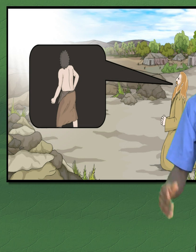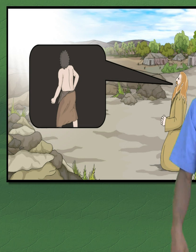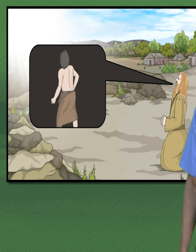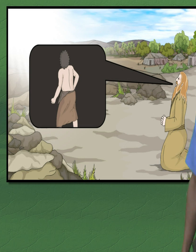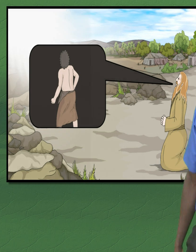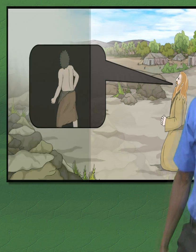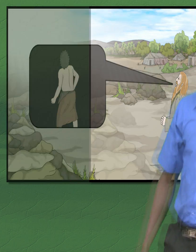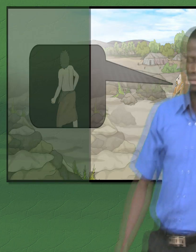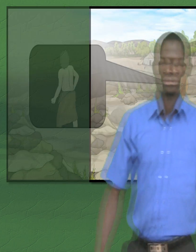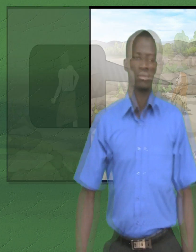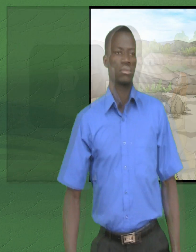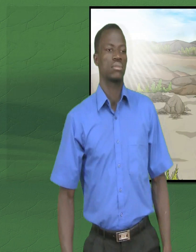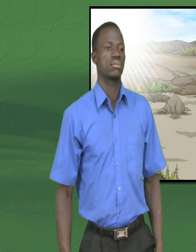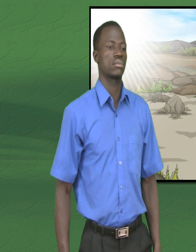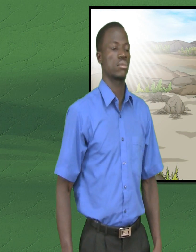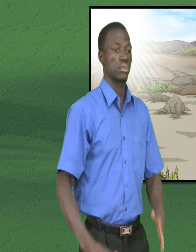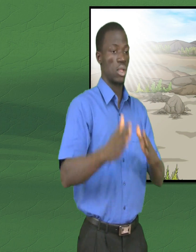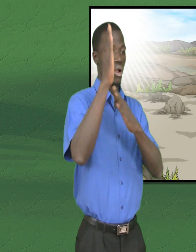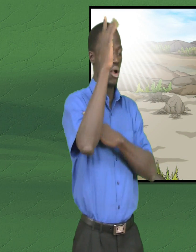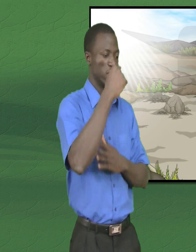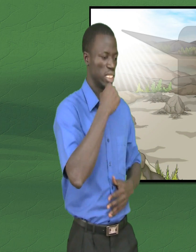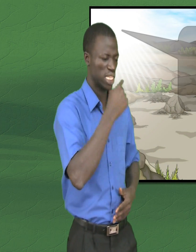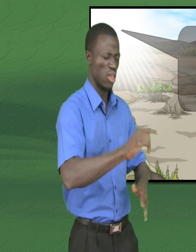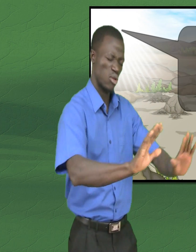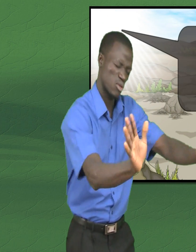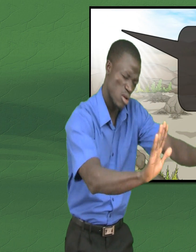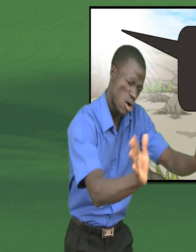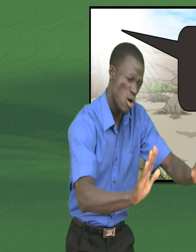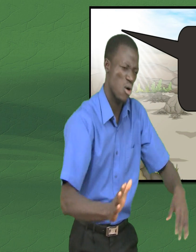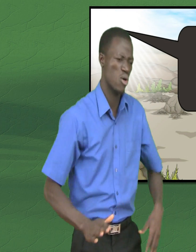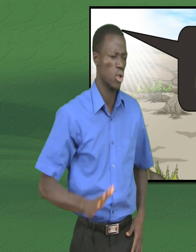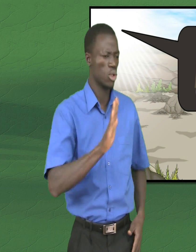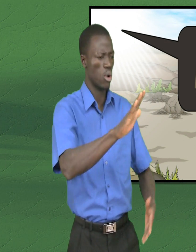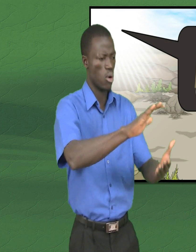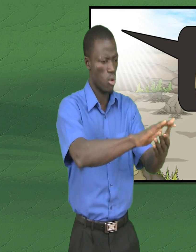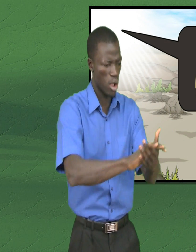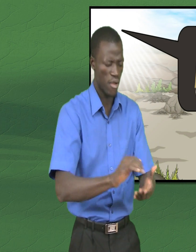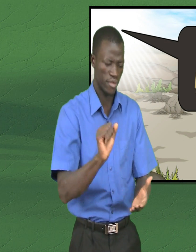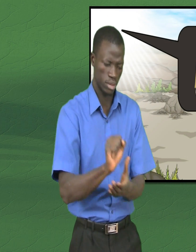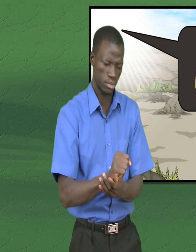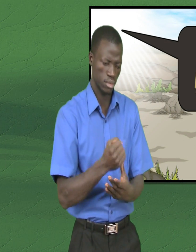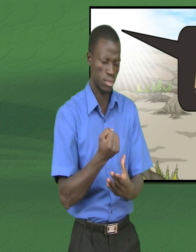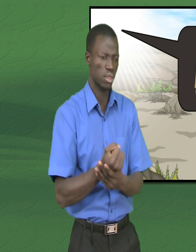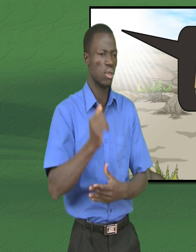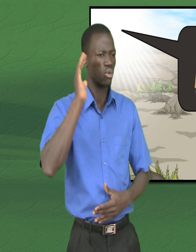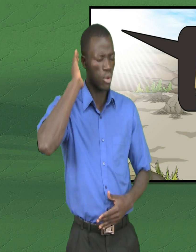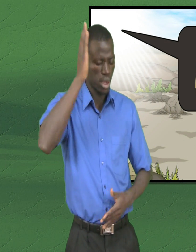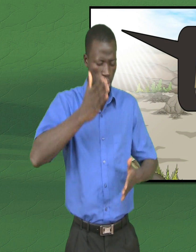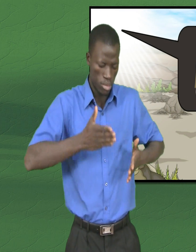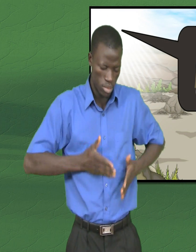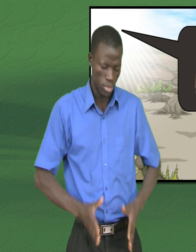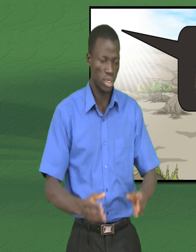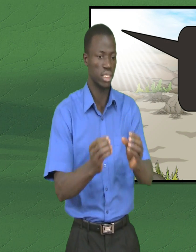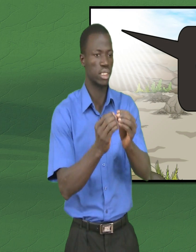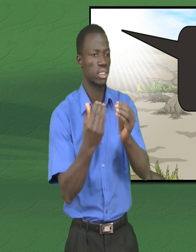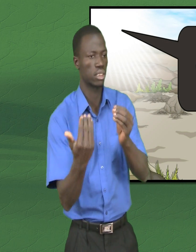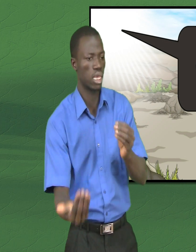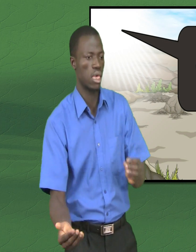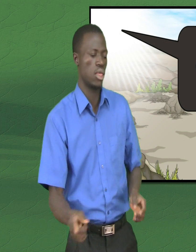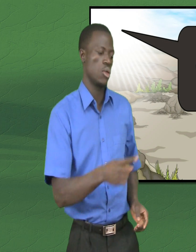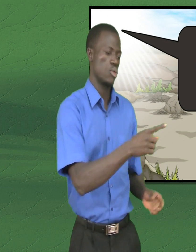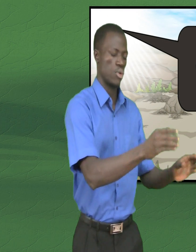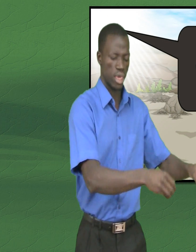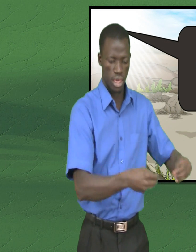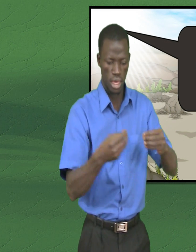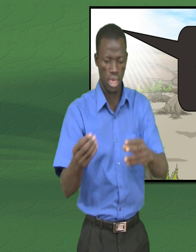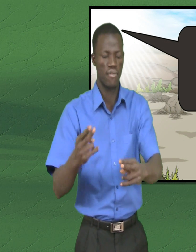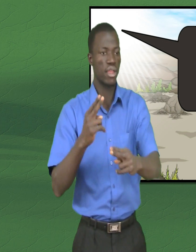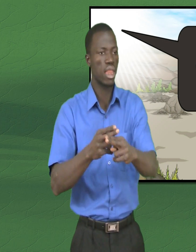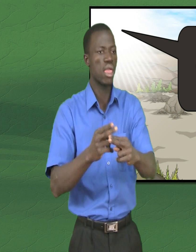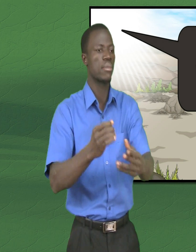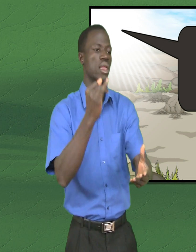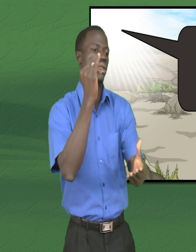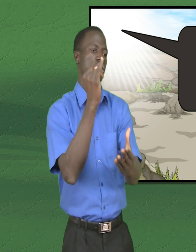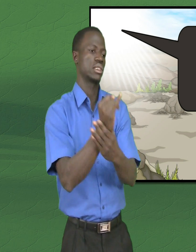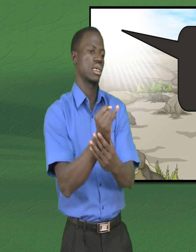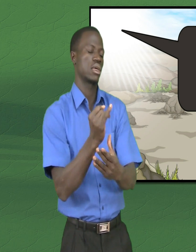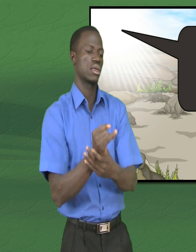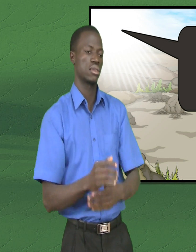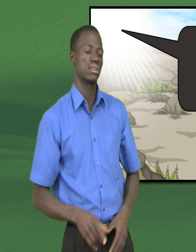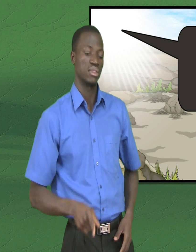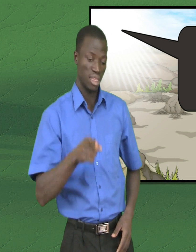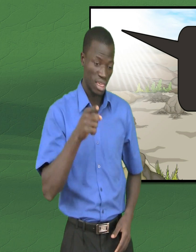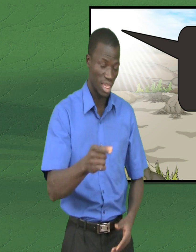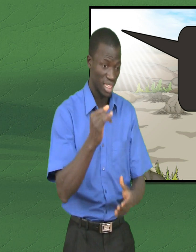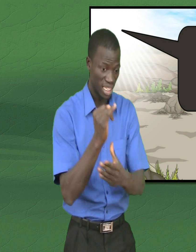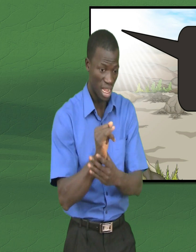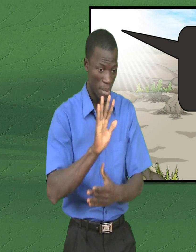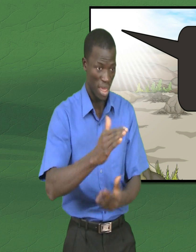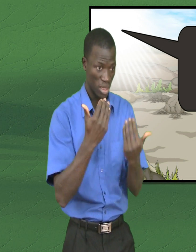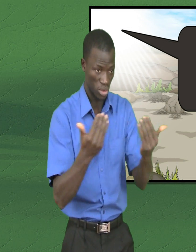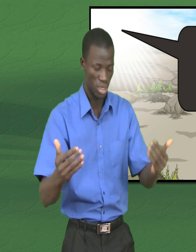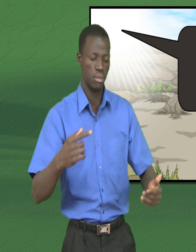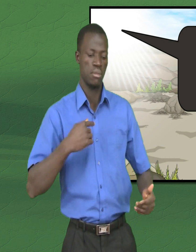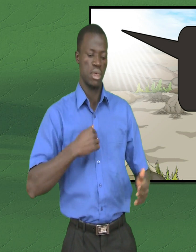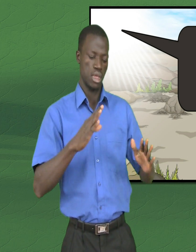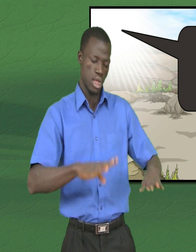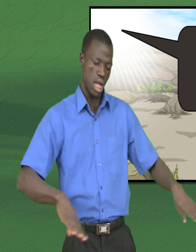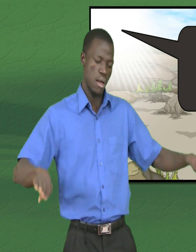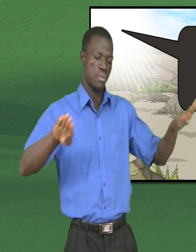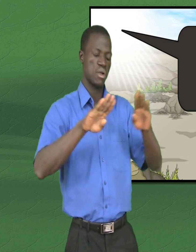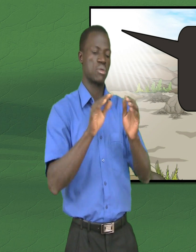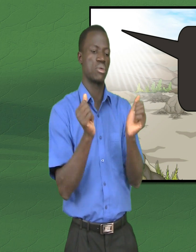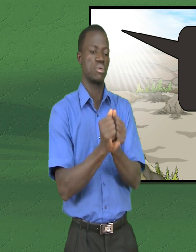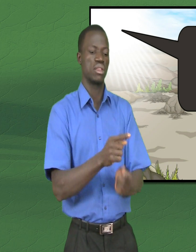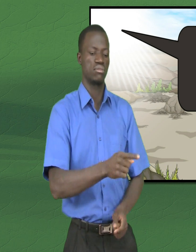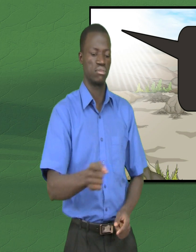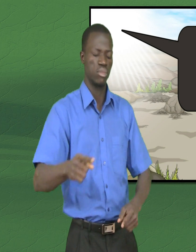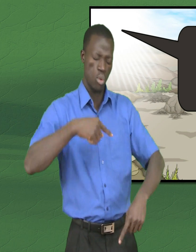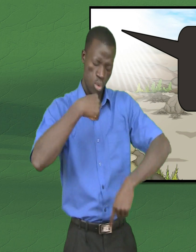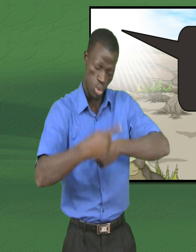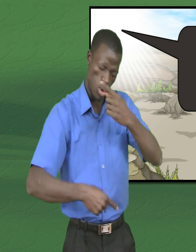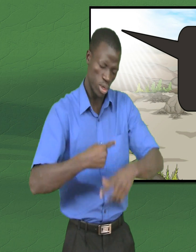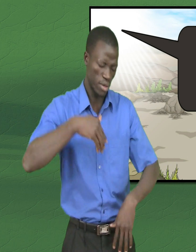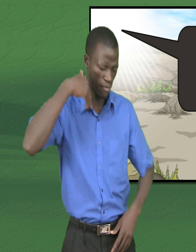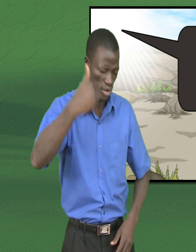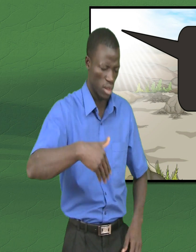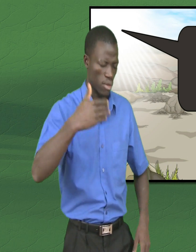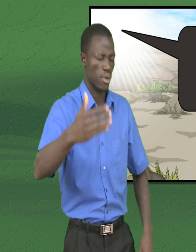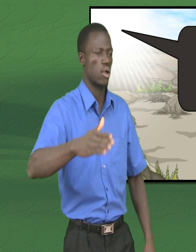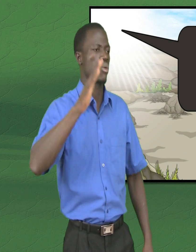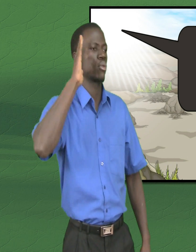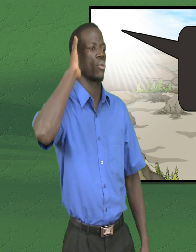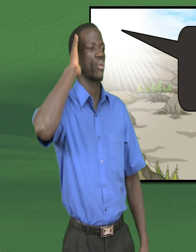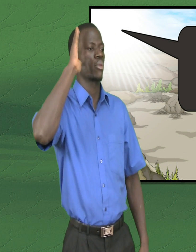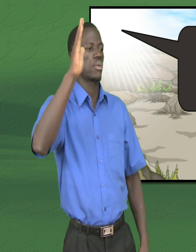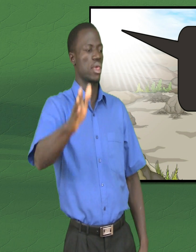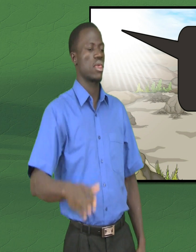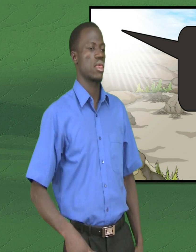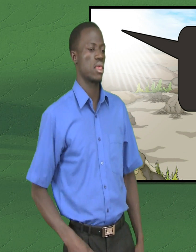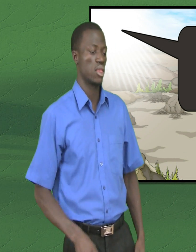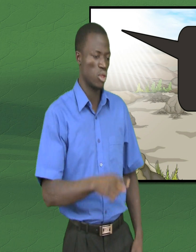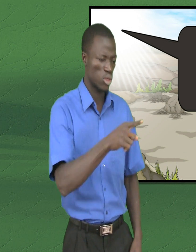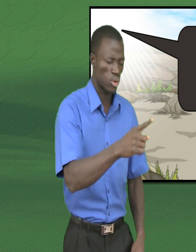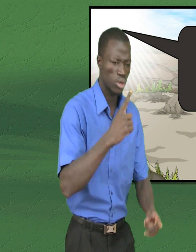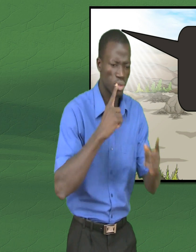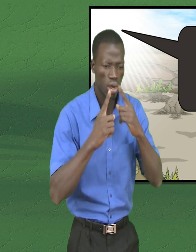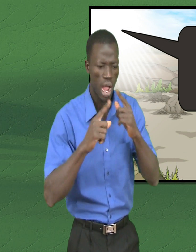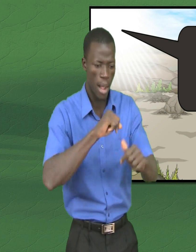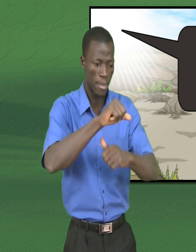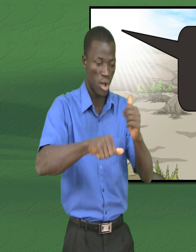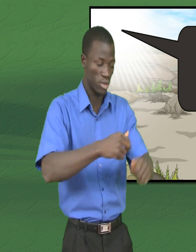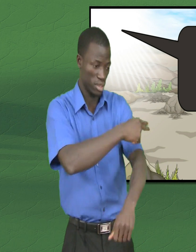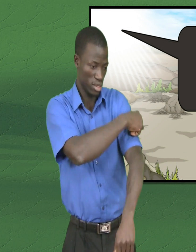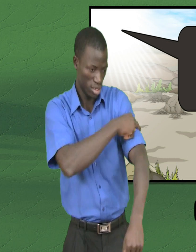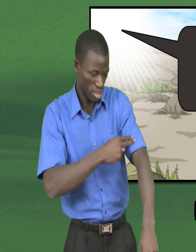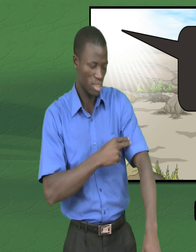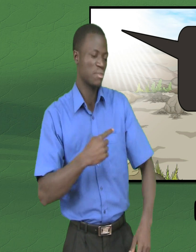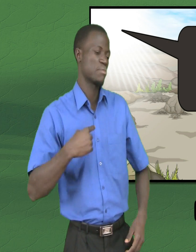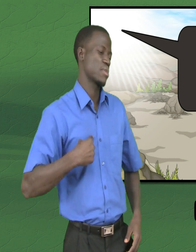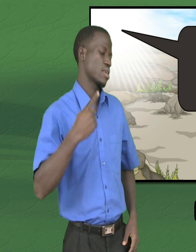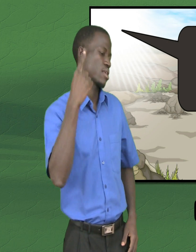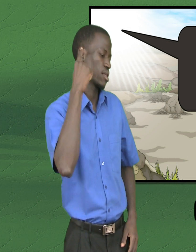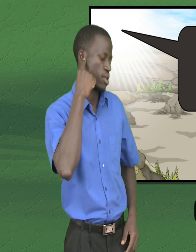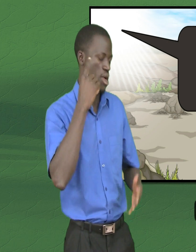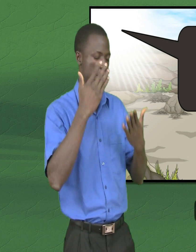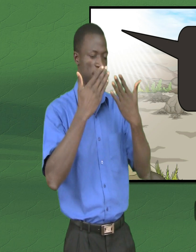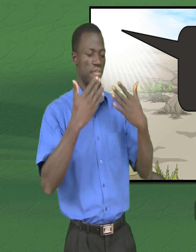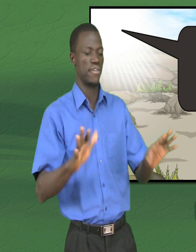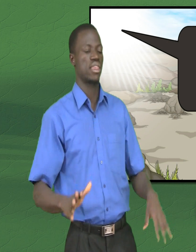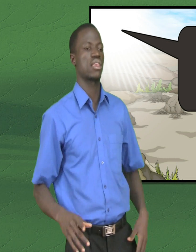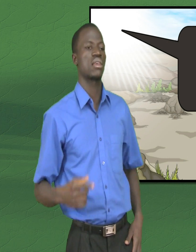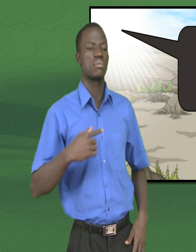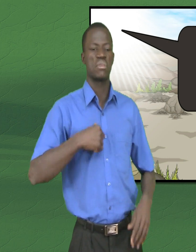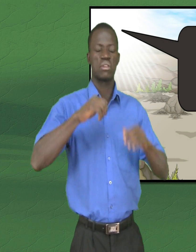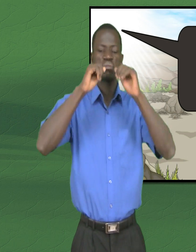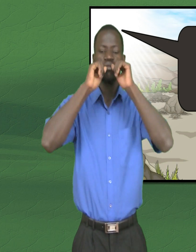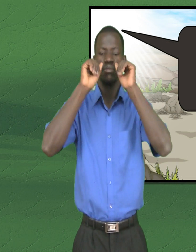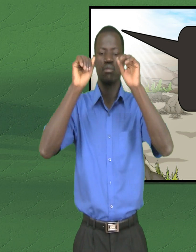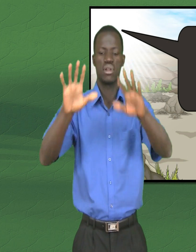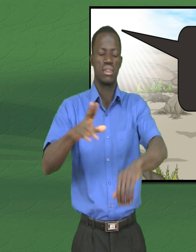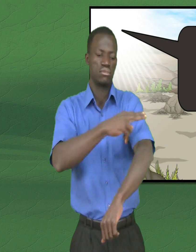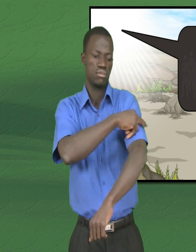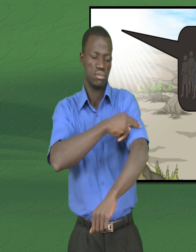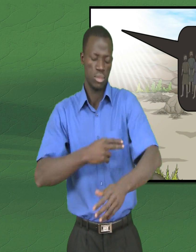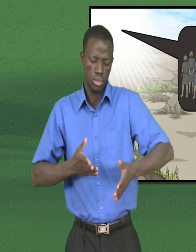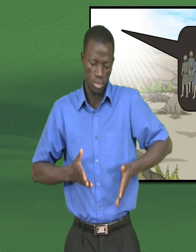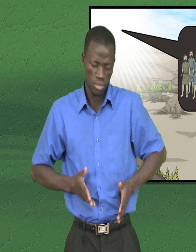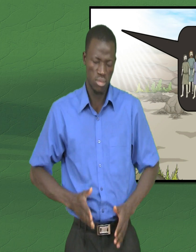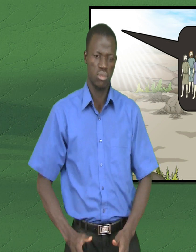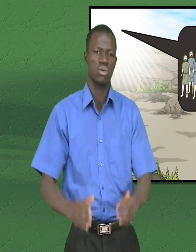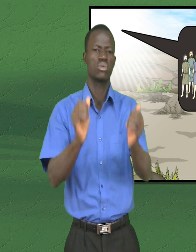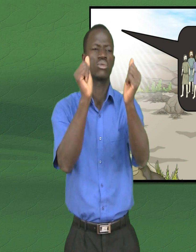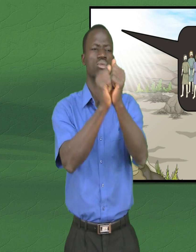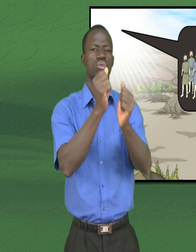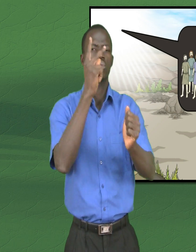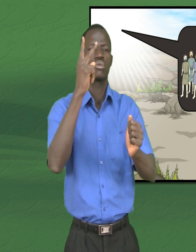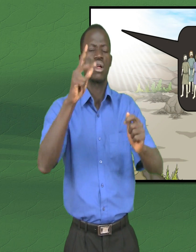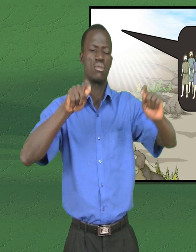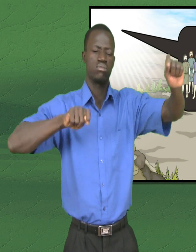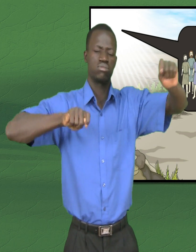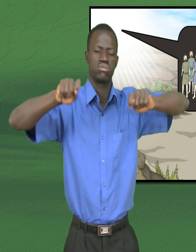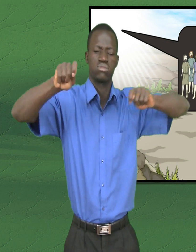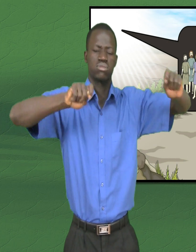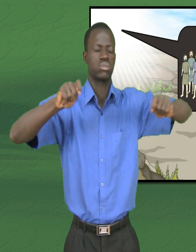But God replied, “Your wife Sarah will indeed bear you a son, and you are to name him Isaac. I will establish My covenant with him as an everlasting covenant for his descendants after him. As for Ishmael, I have heard you, and I will surely bless him; I will make him fruitful and multiply him greatly.